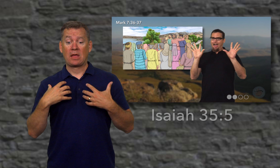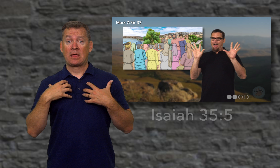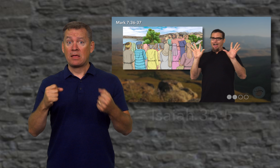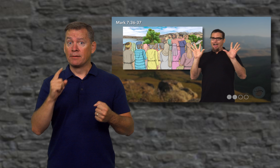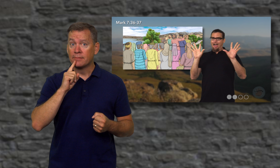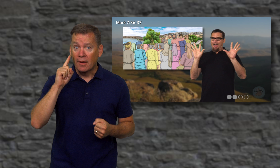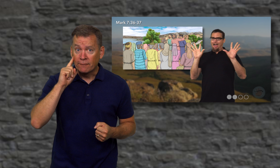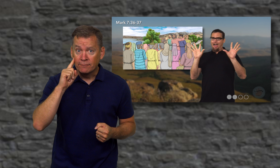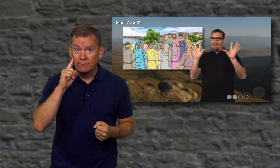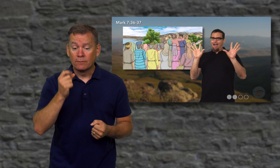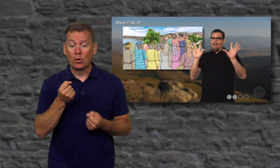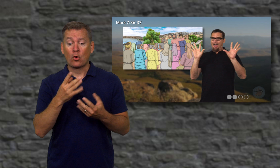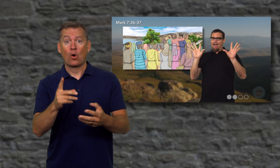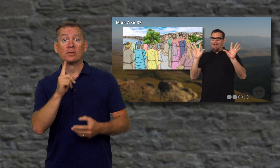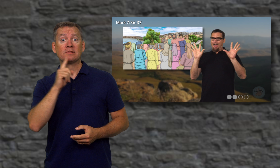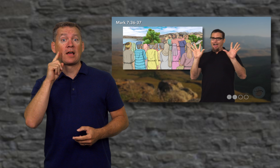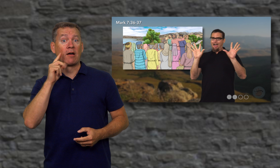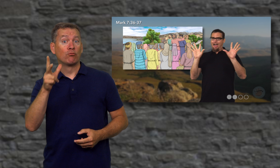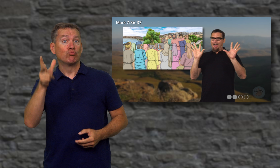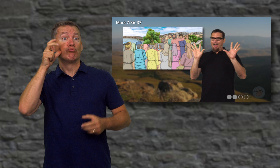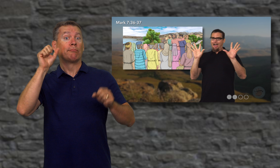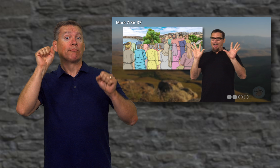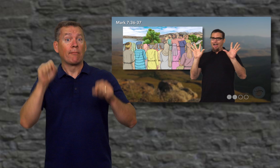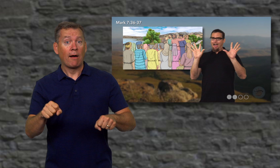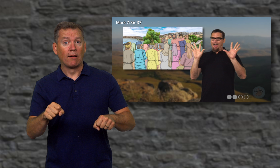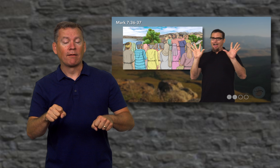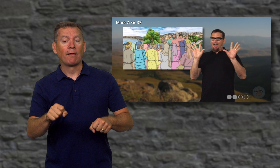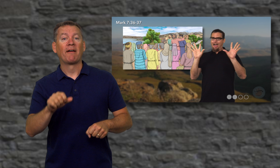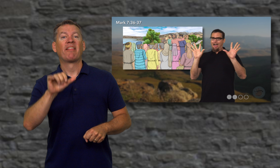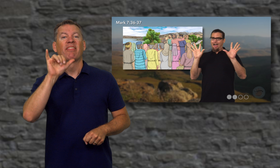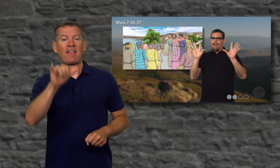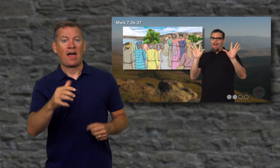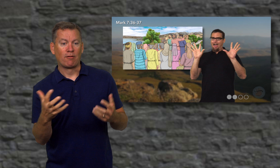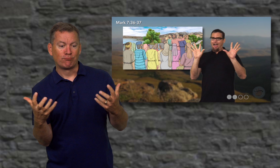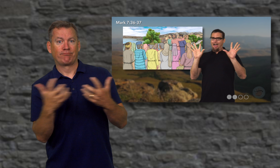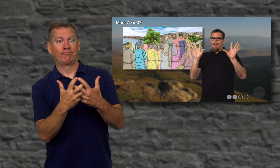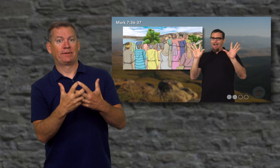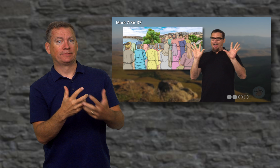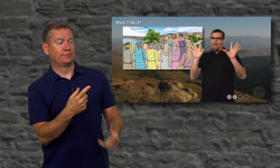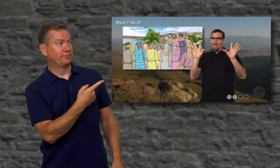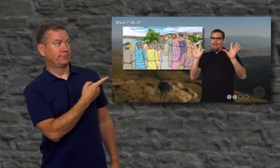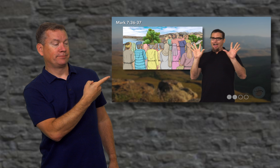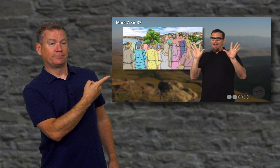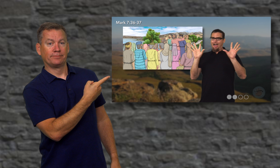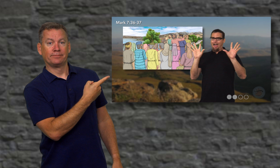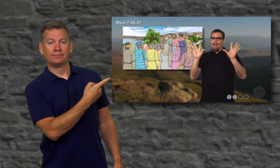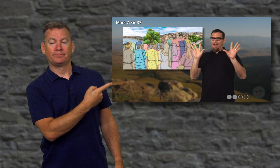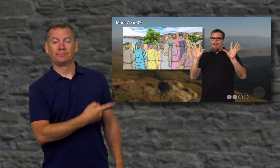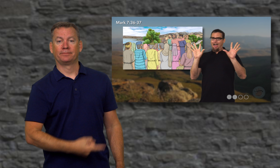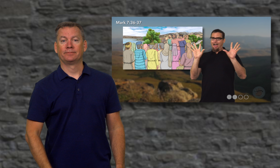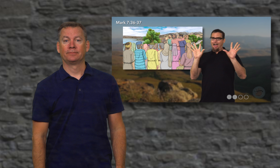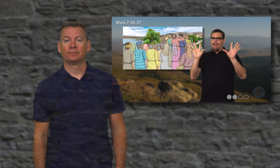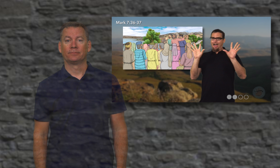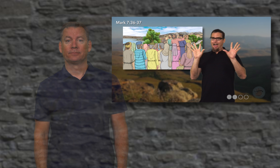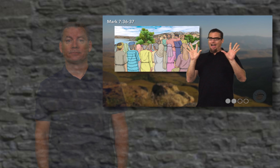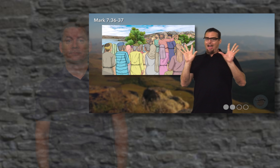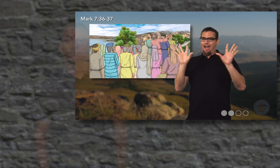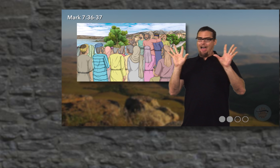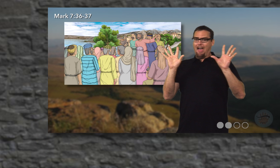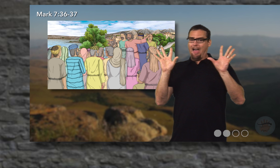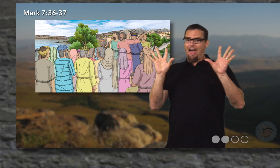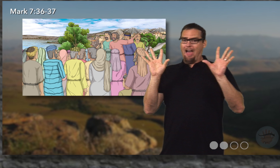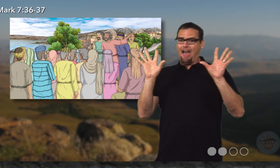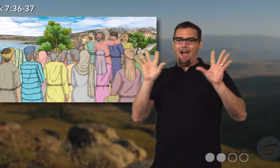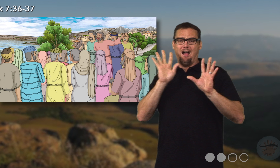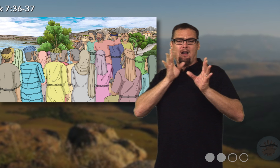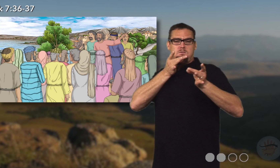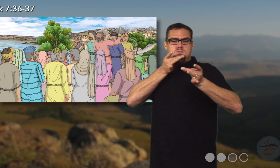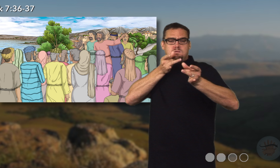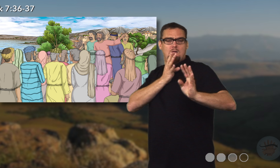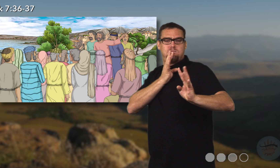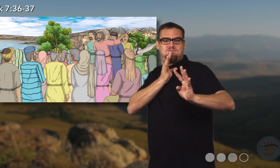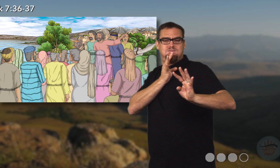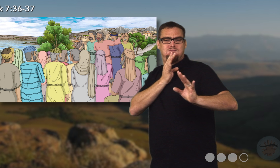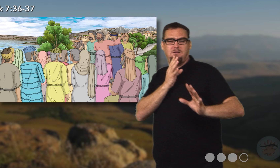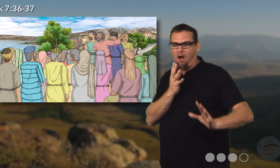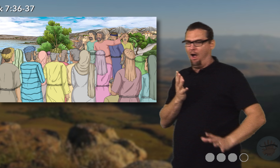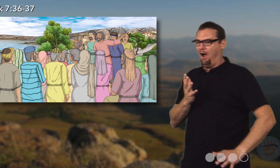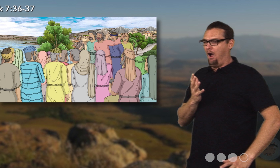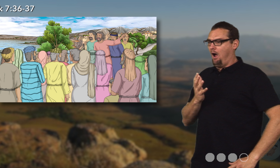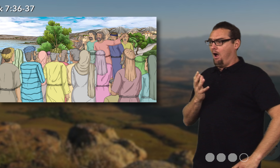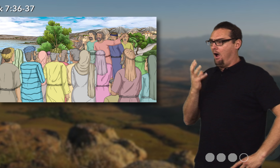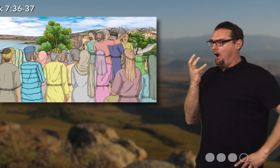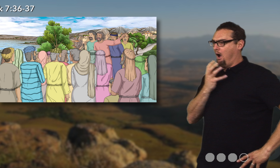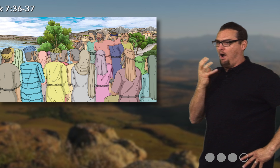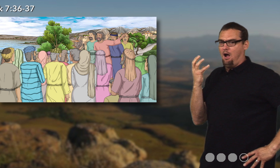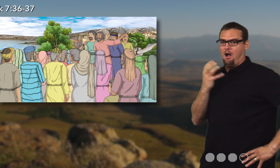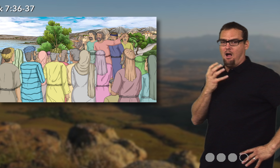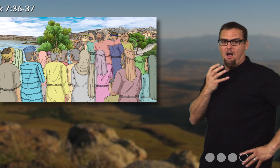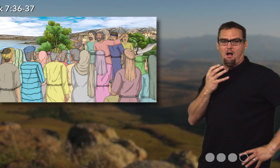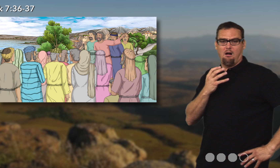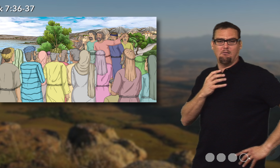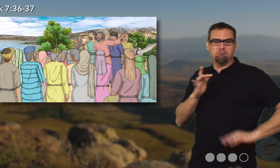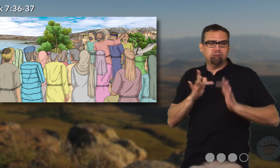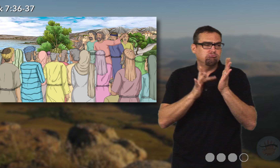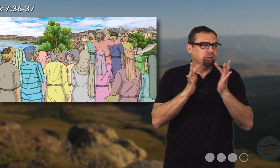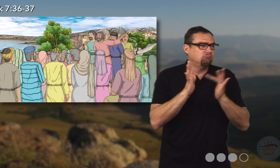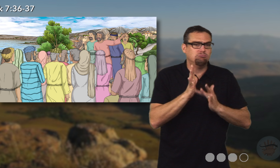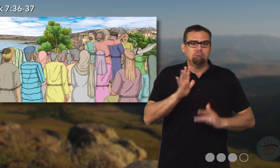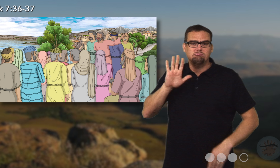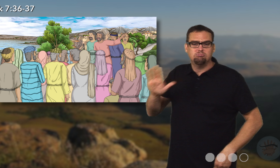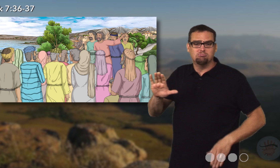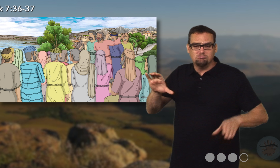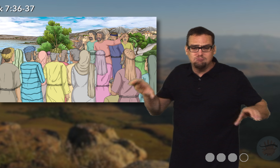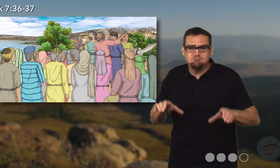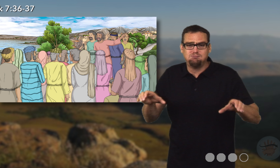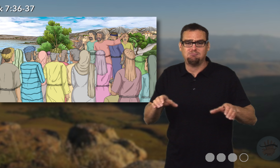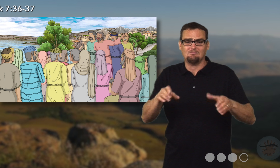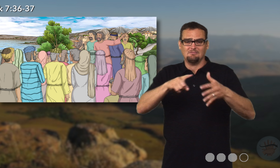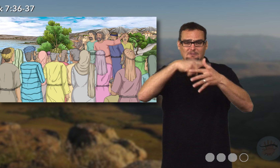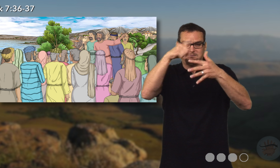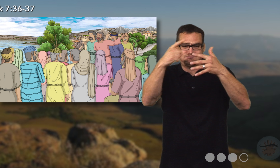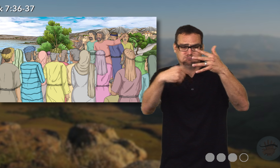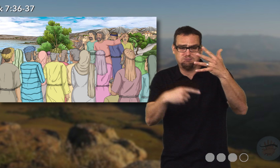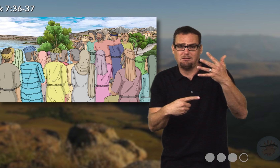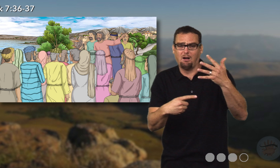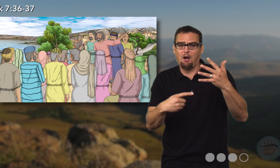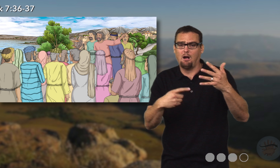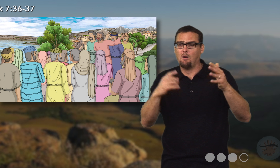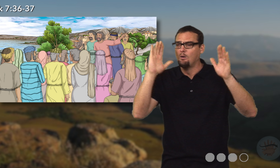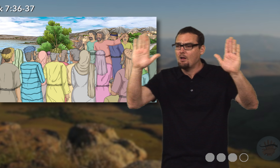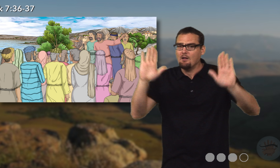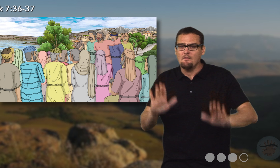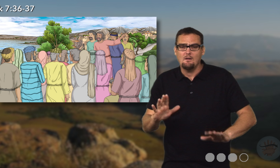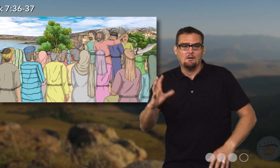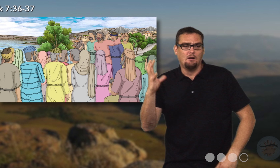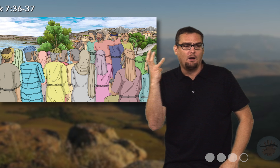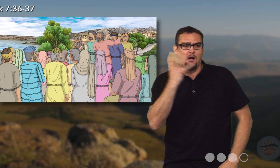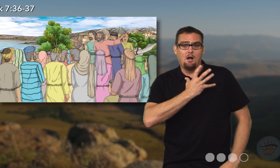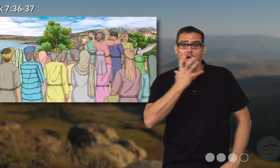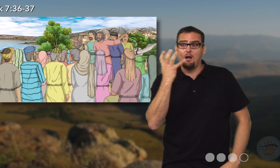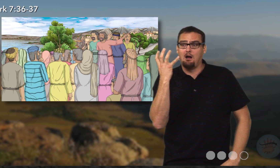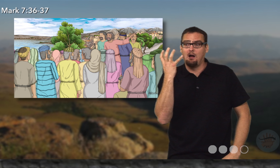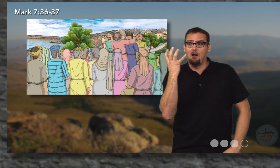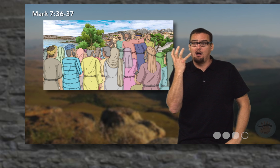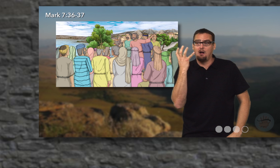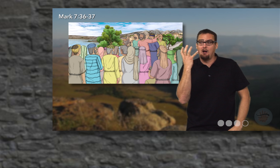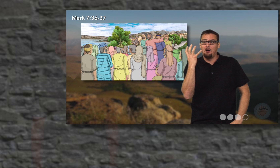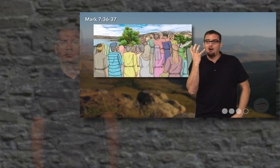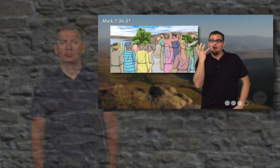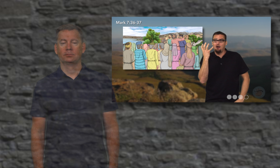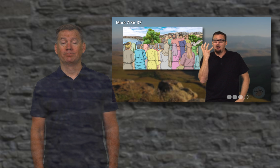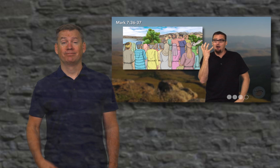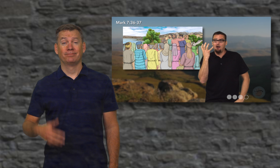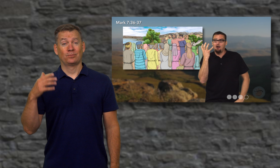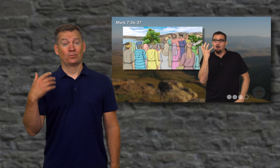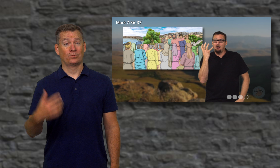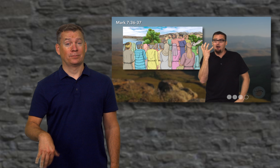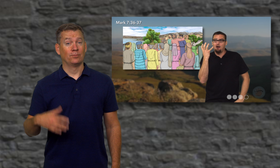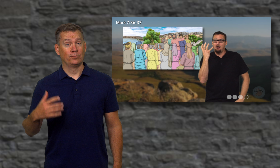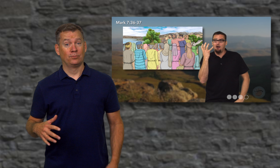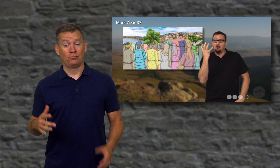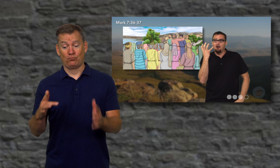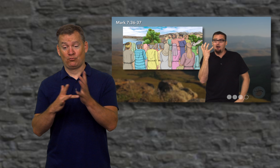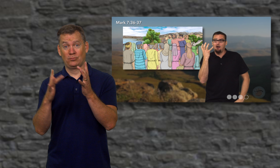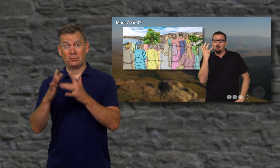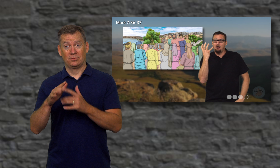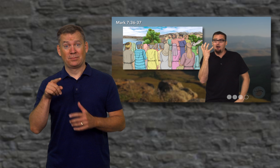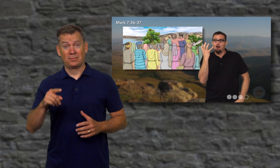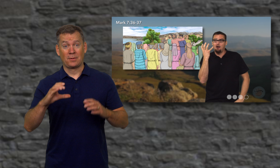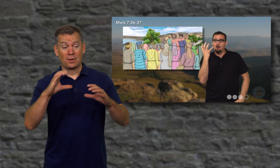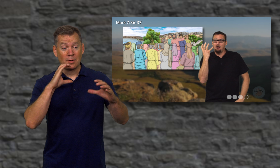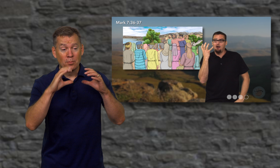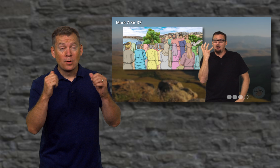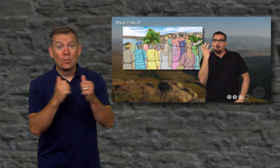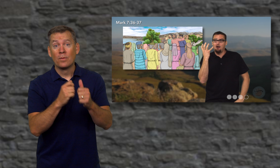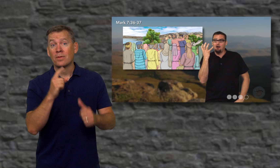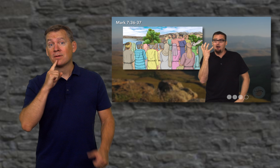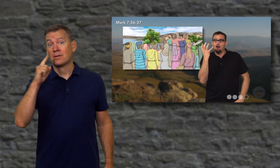He makes even the deaf hear and the mute speak!”